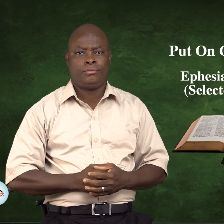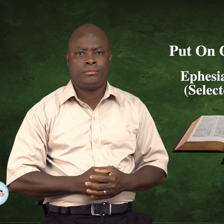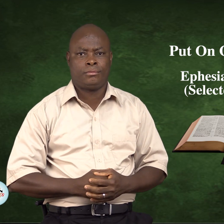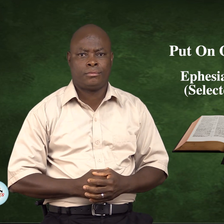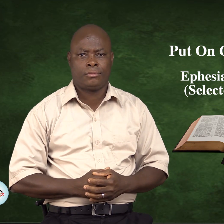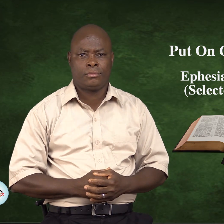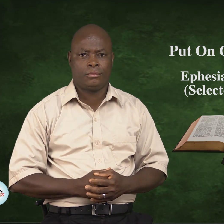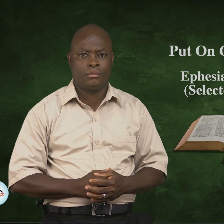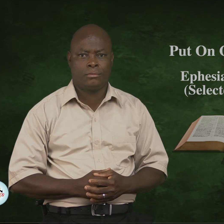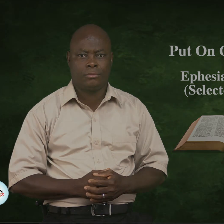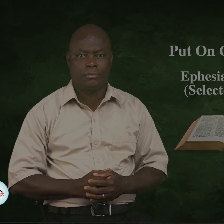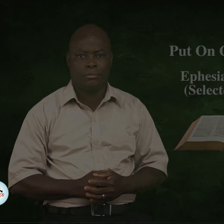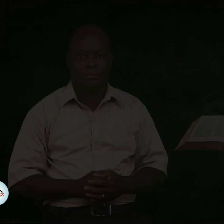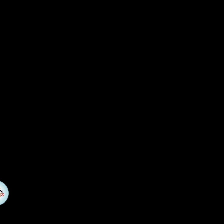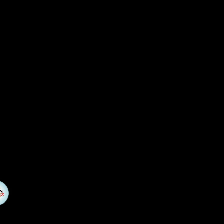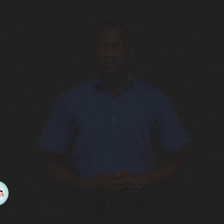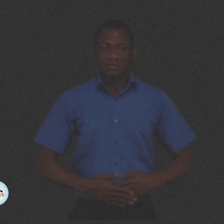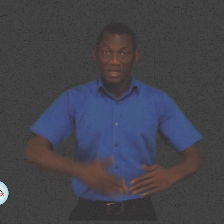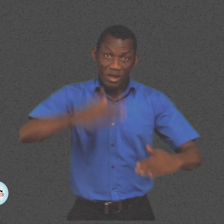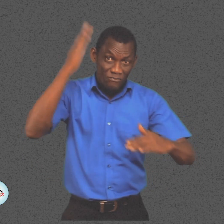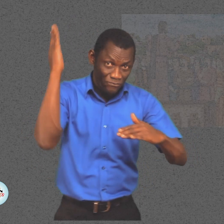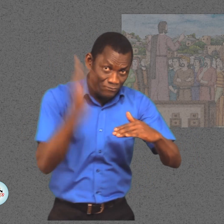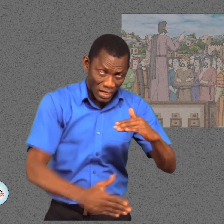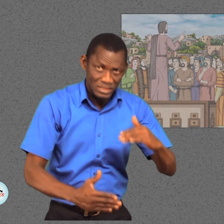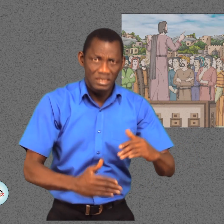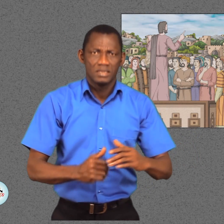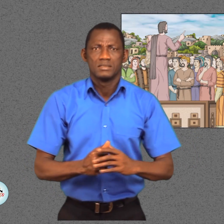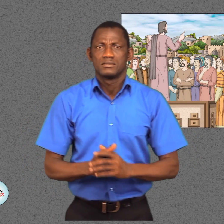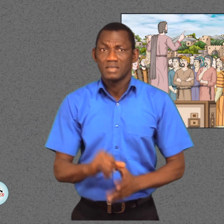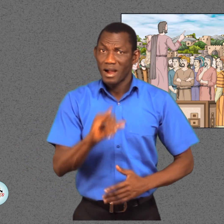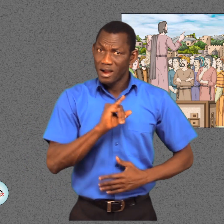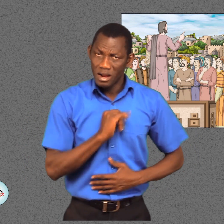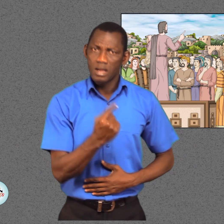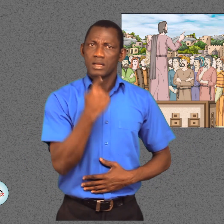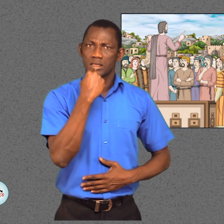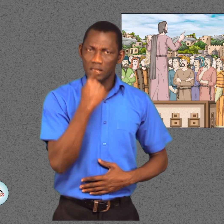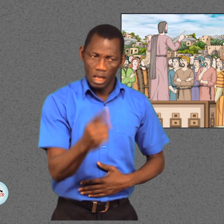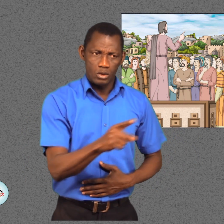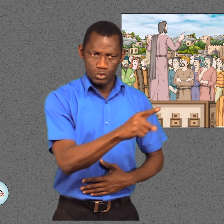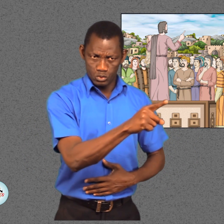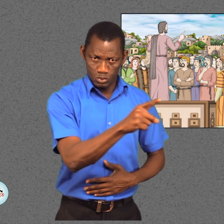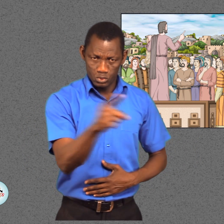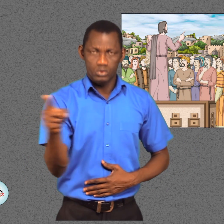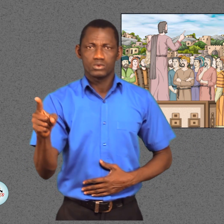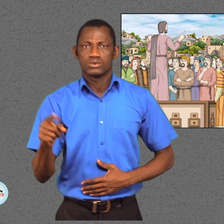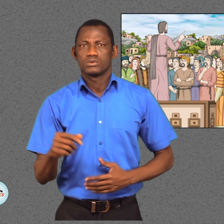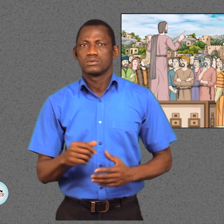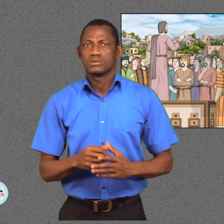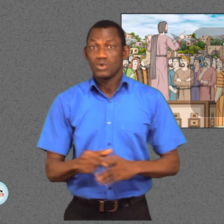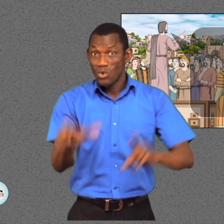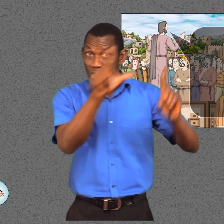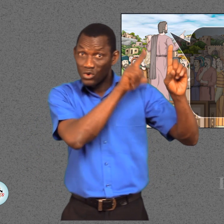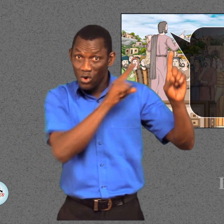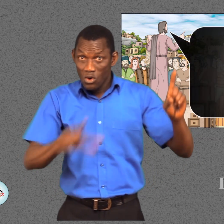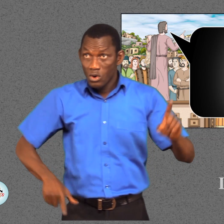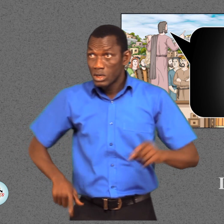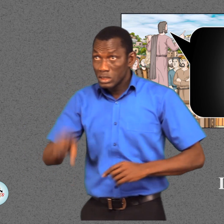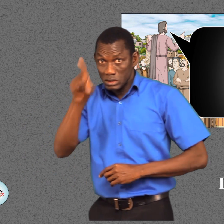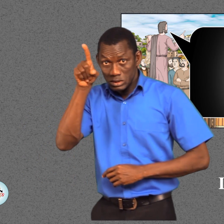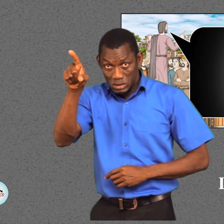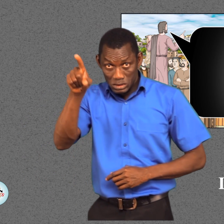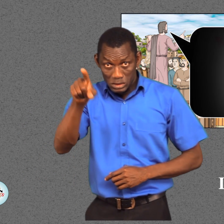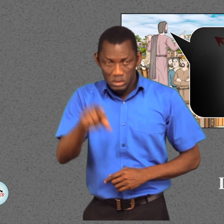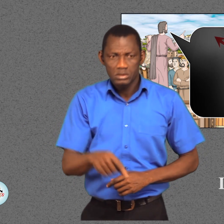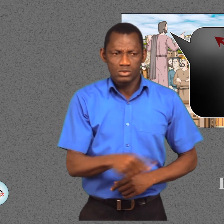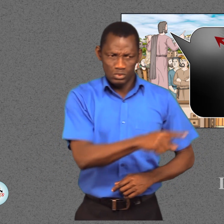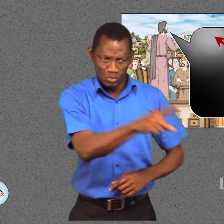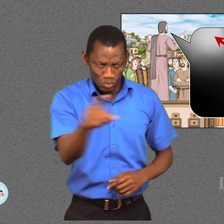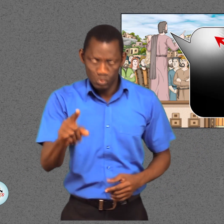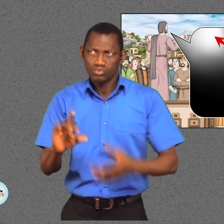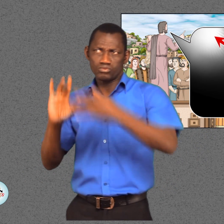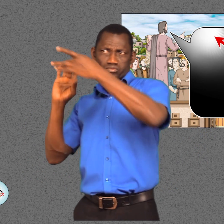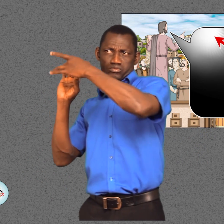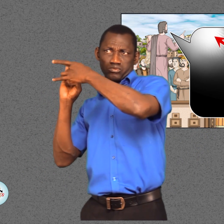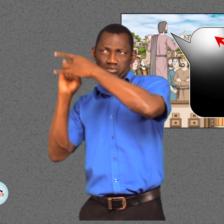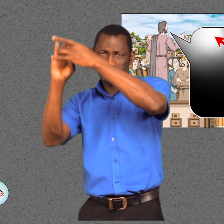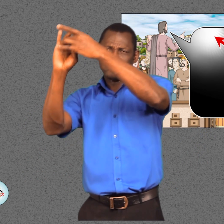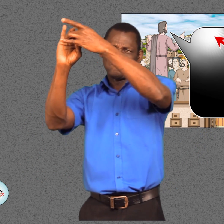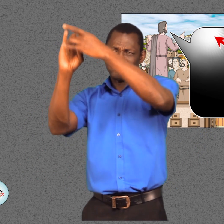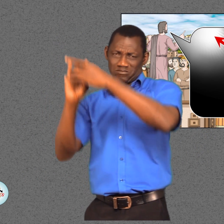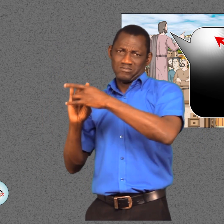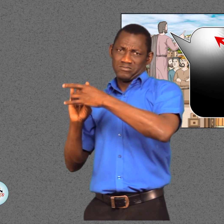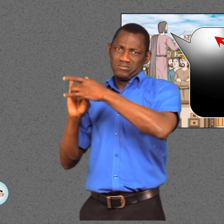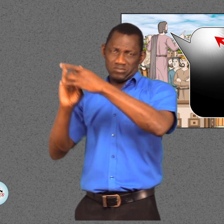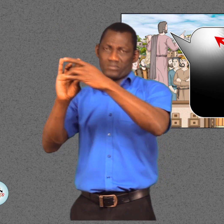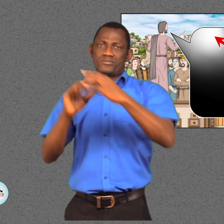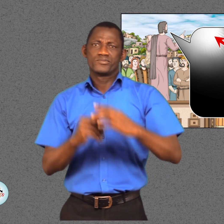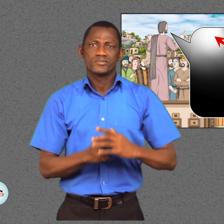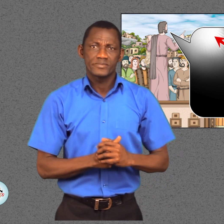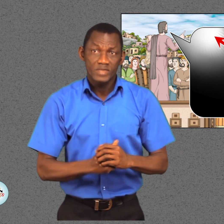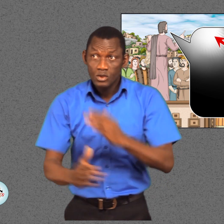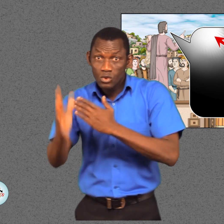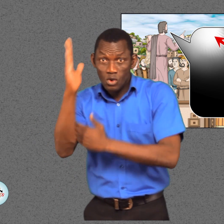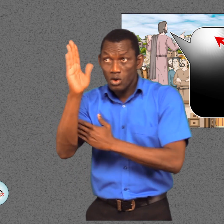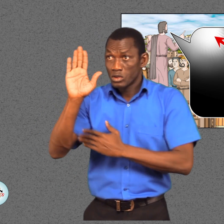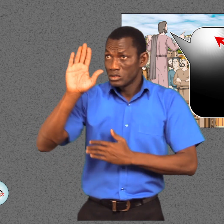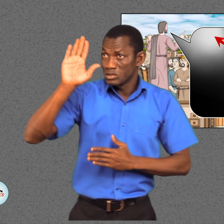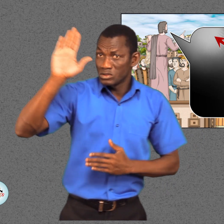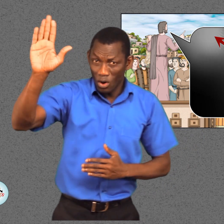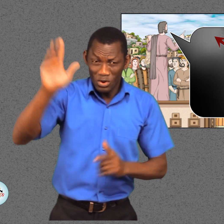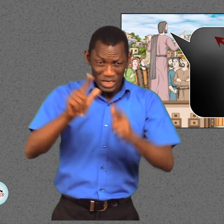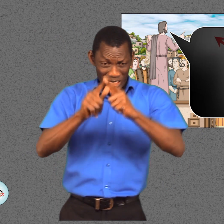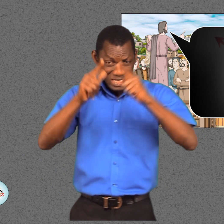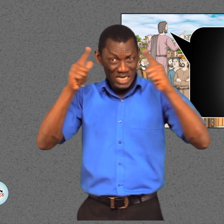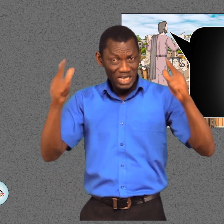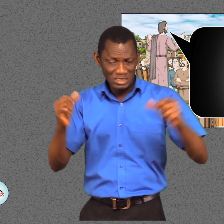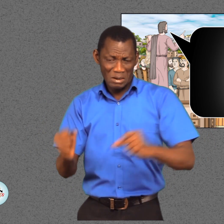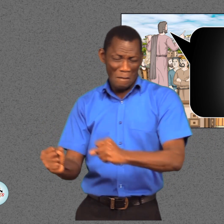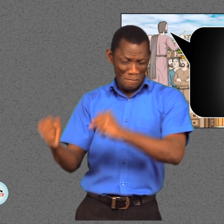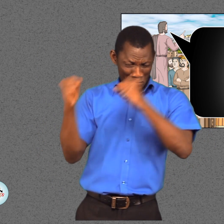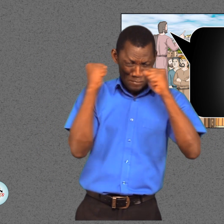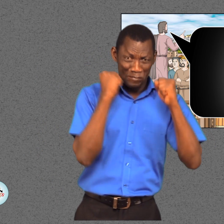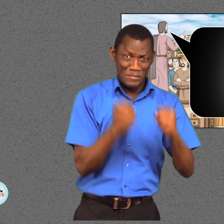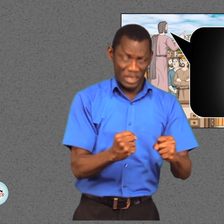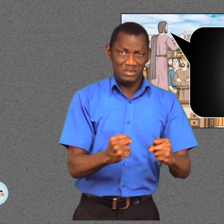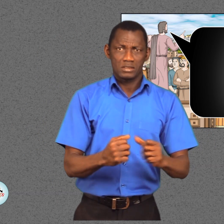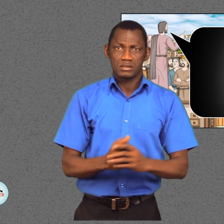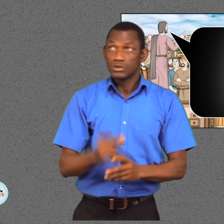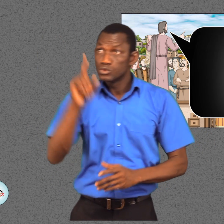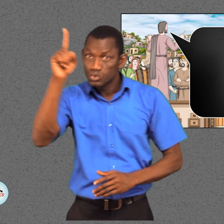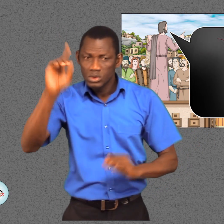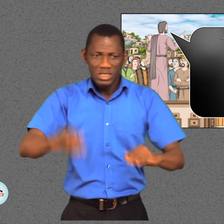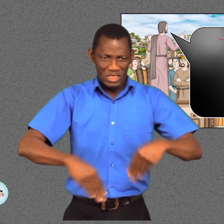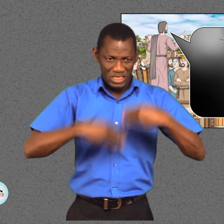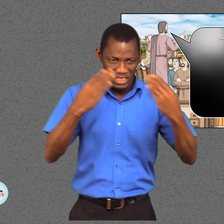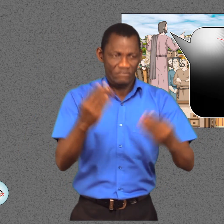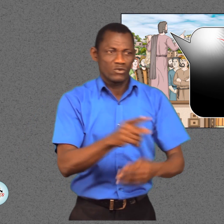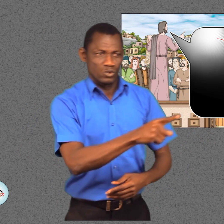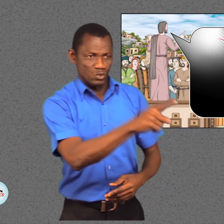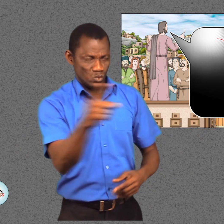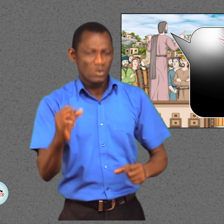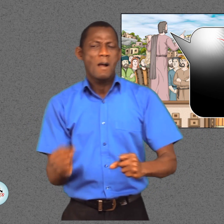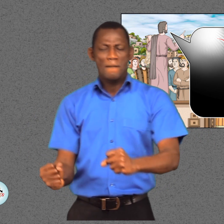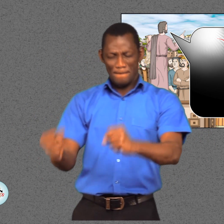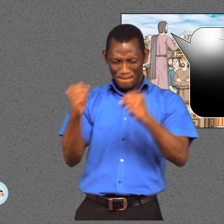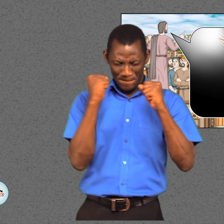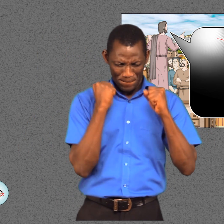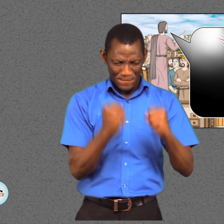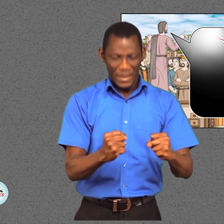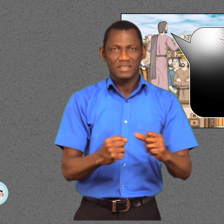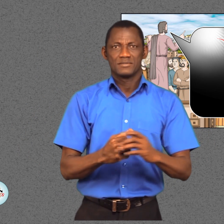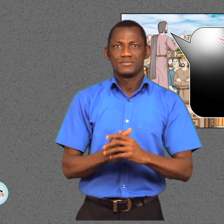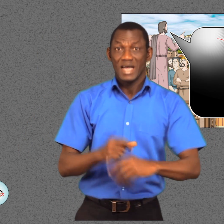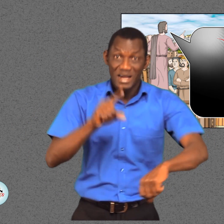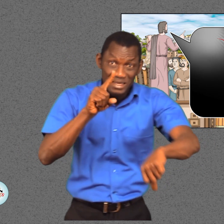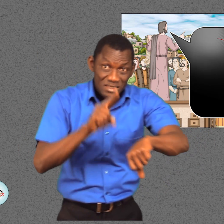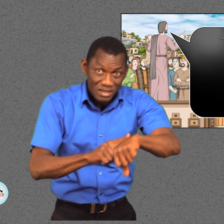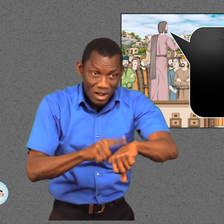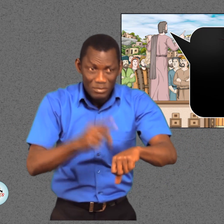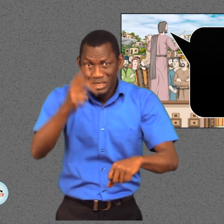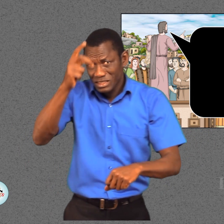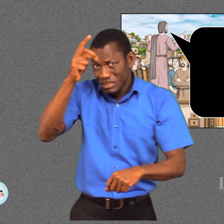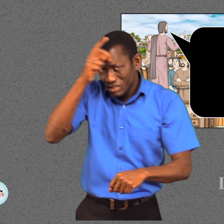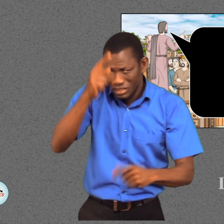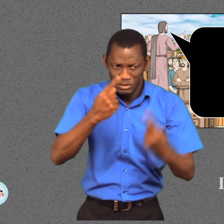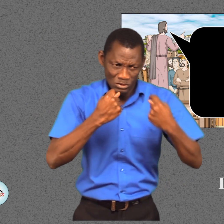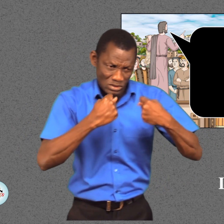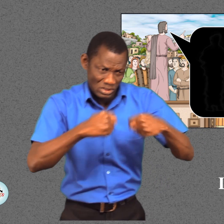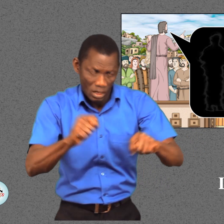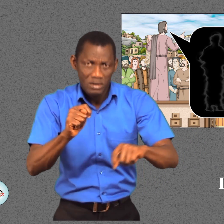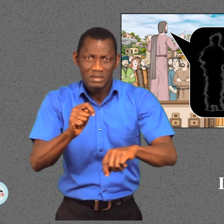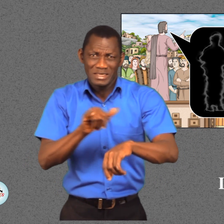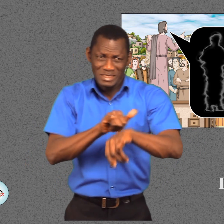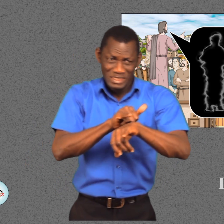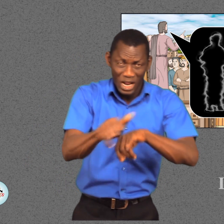Finally, be strong in the Lord and in His mighty power.